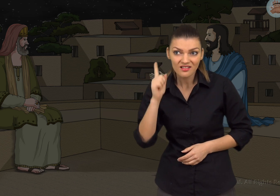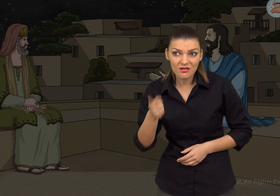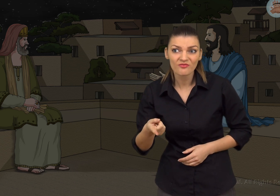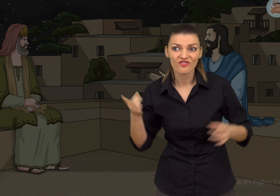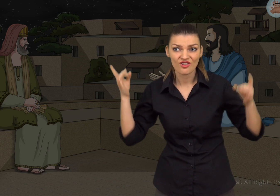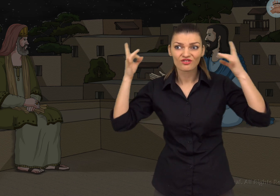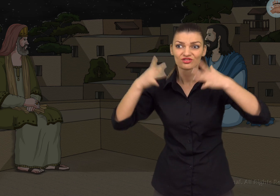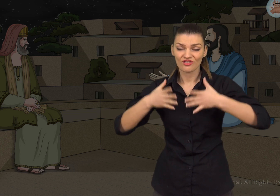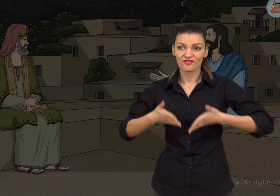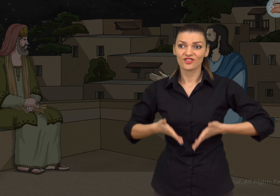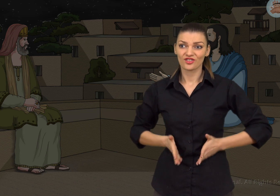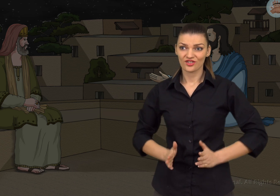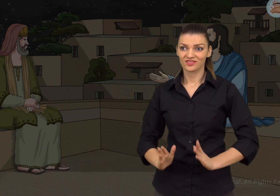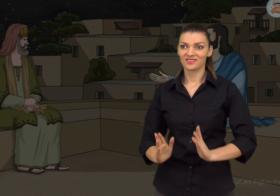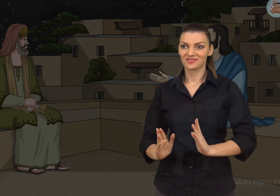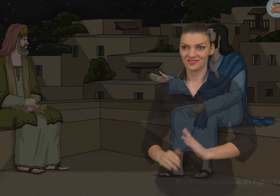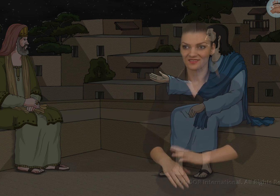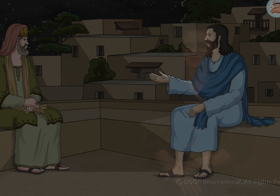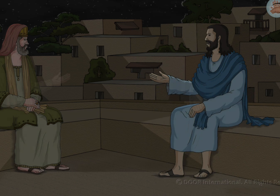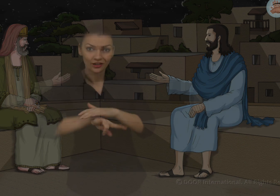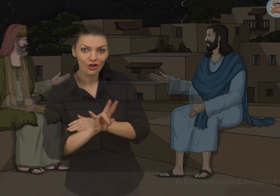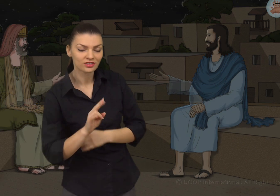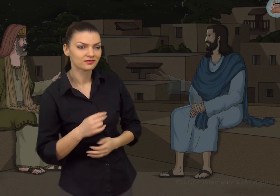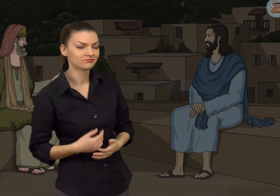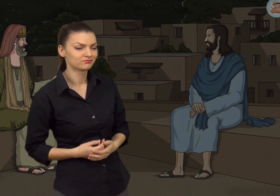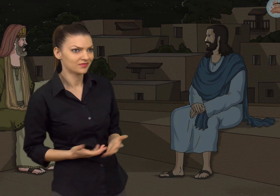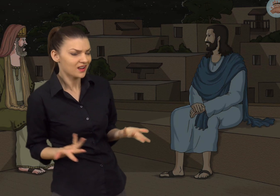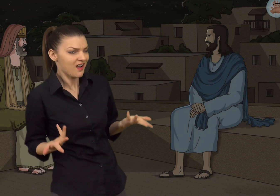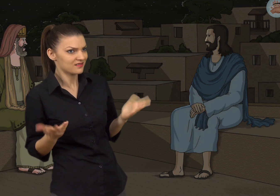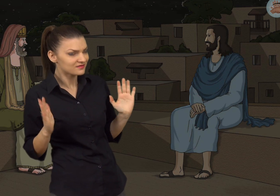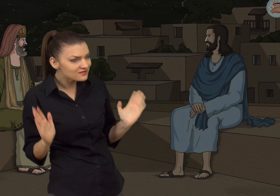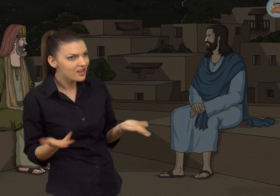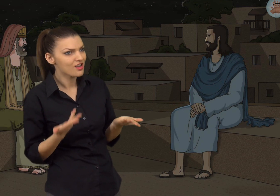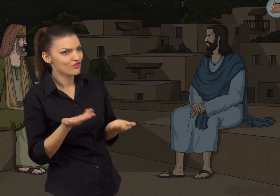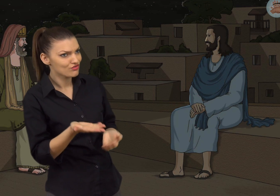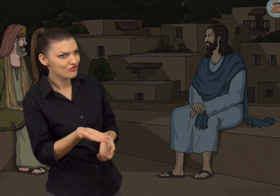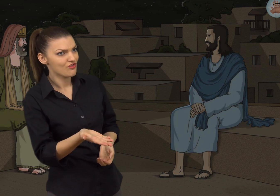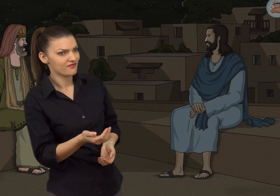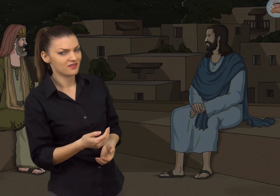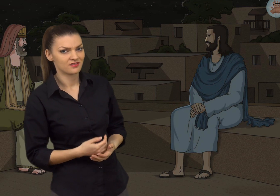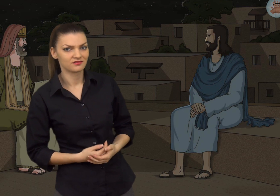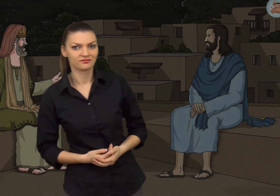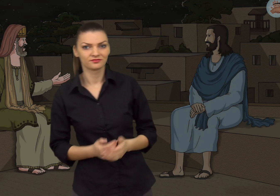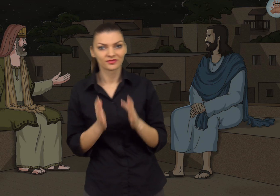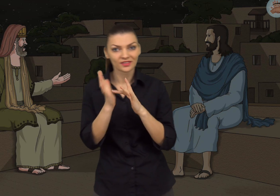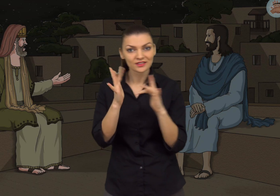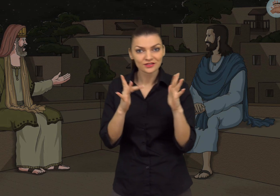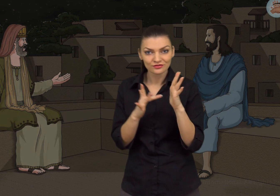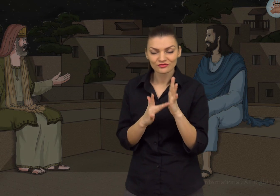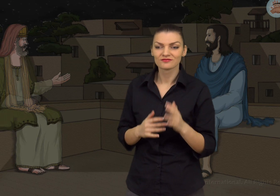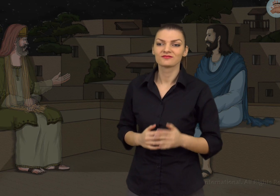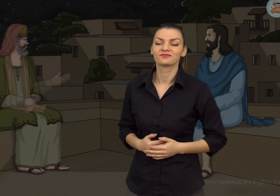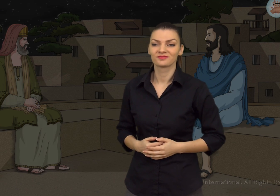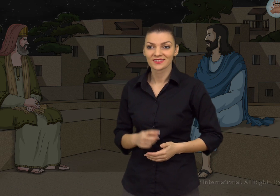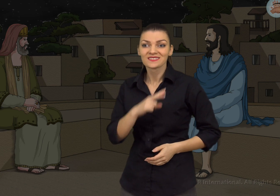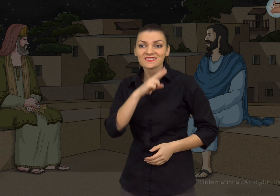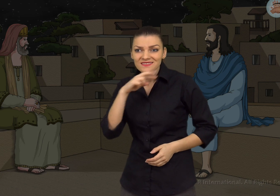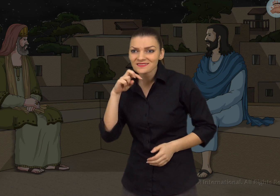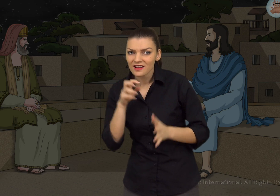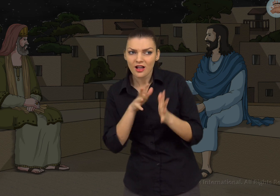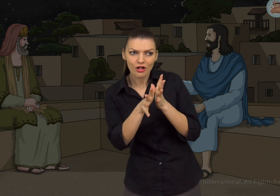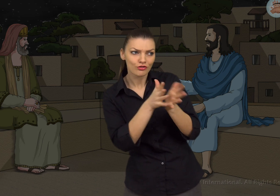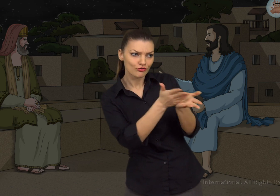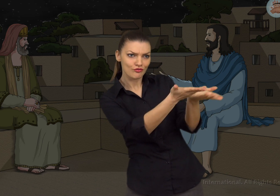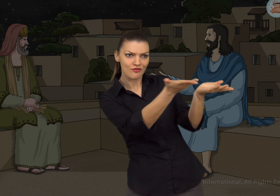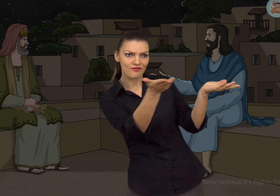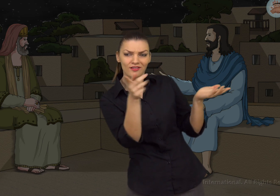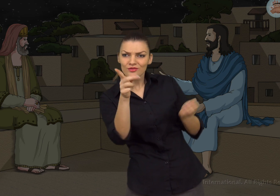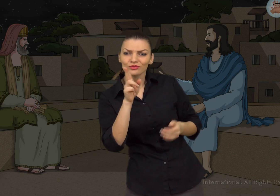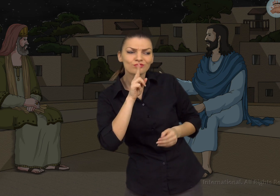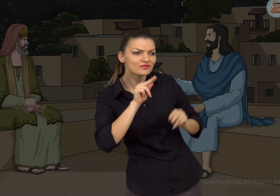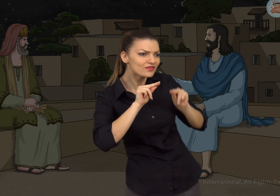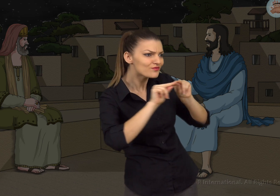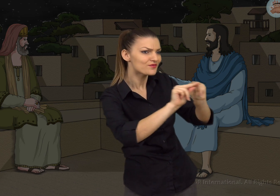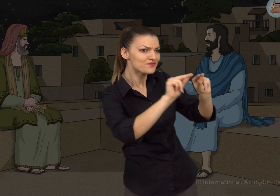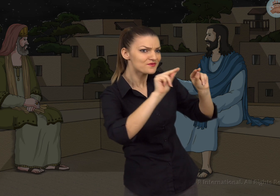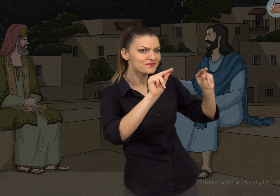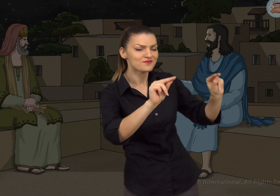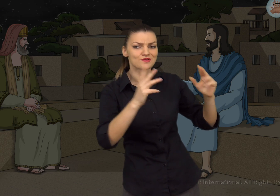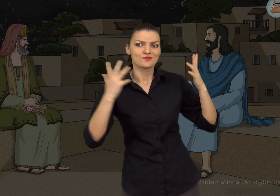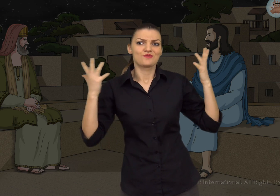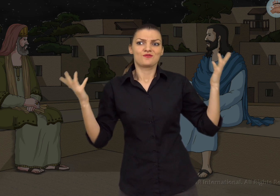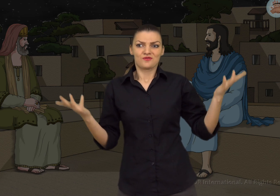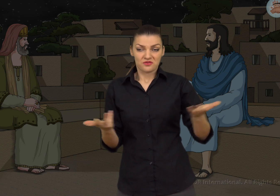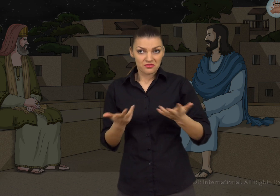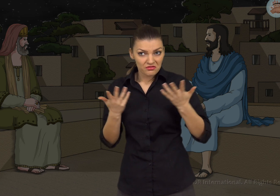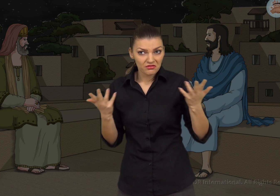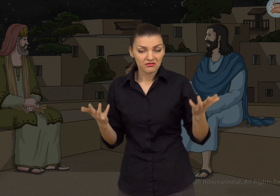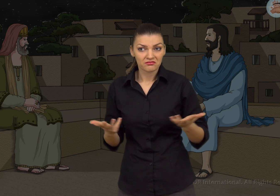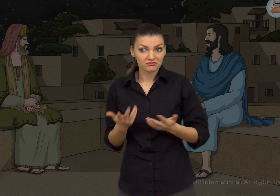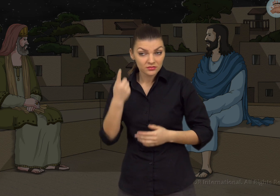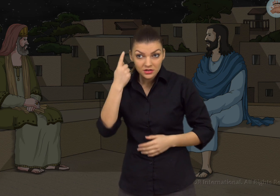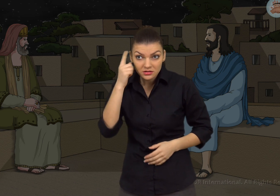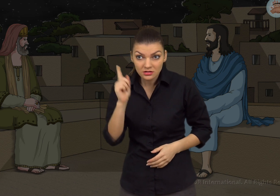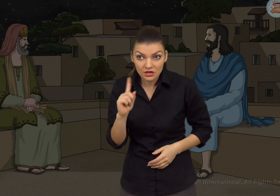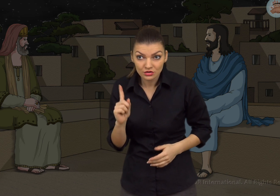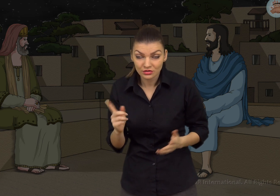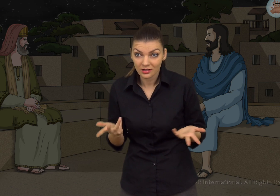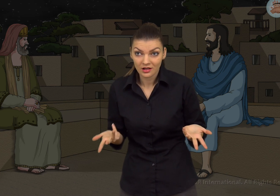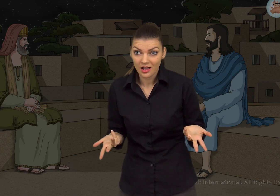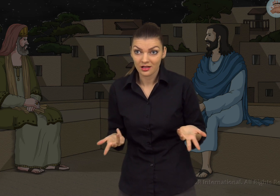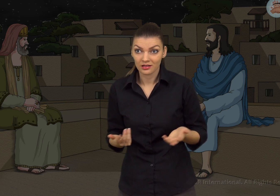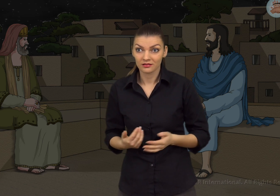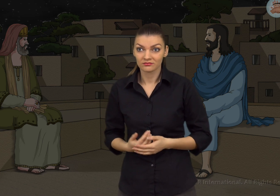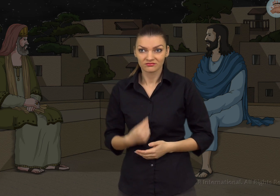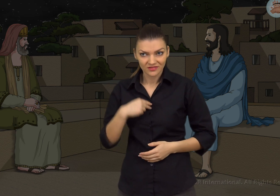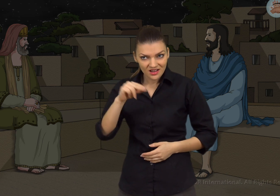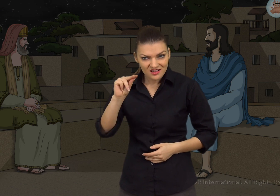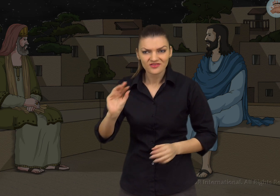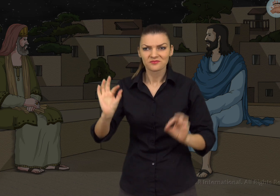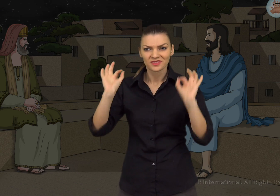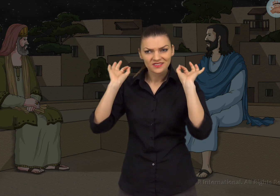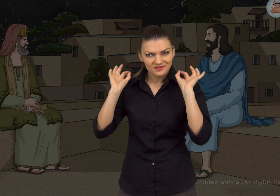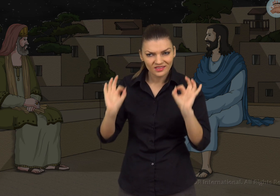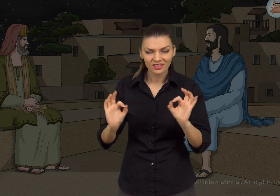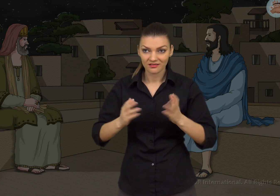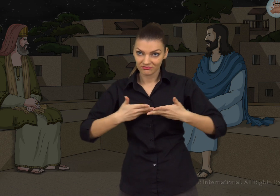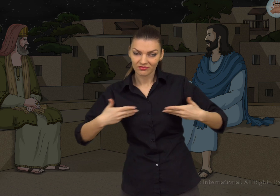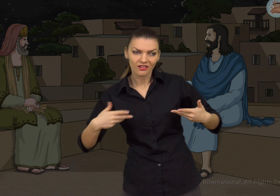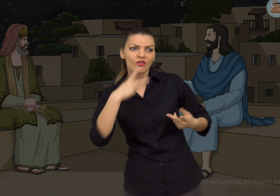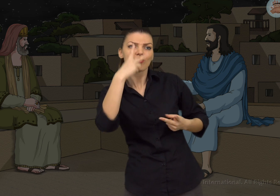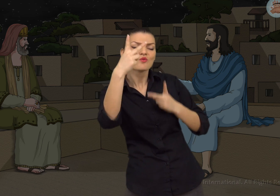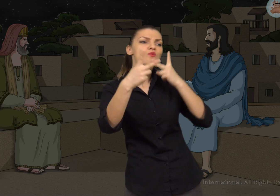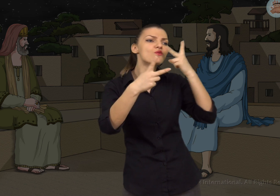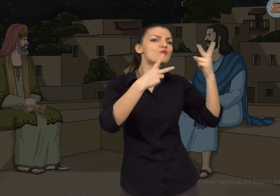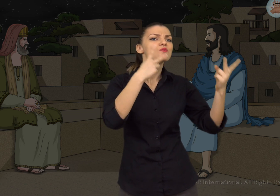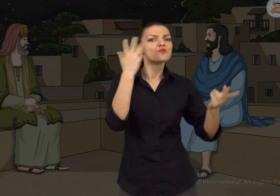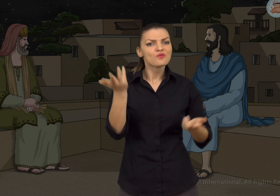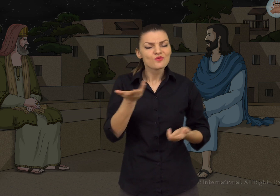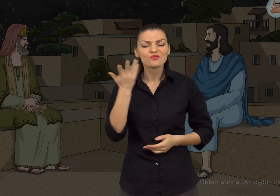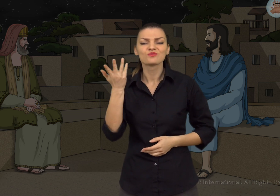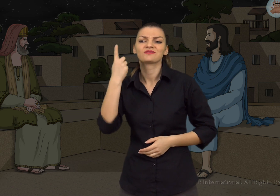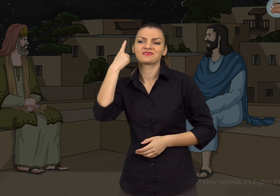“How can this be?” Nicodemus asked. “You are Israel’s teacher,” said Jesus, “and you do not understand these things?